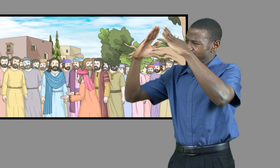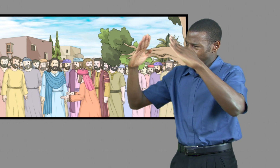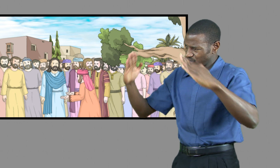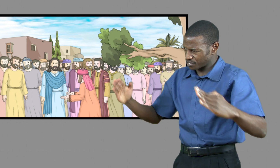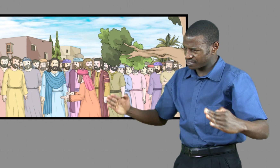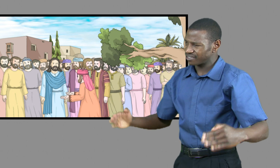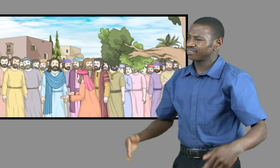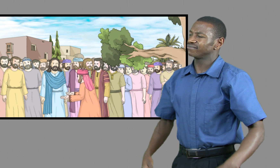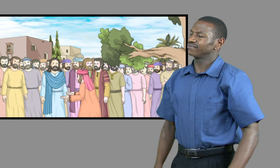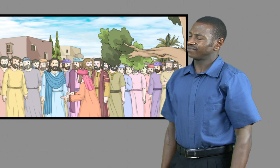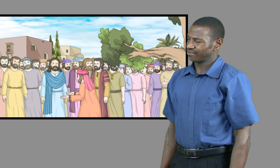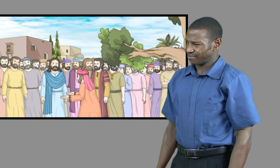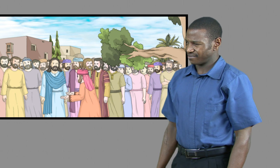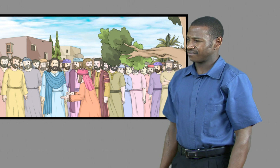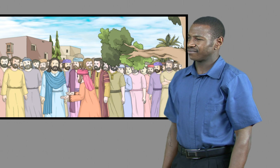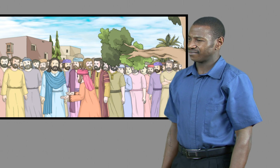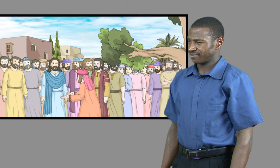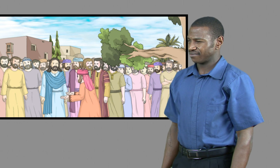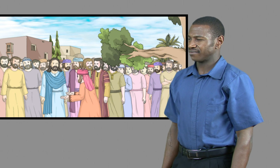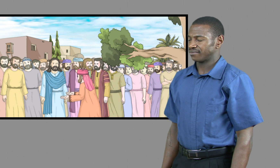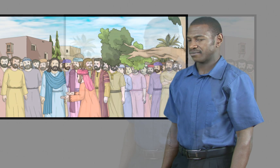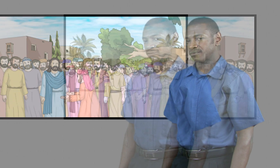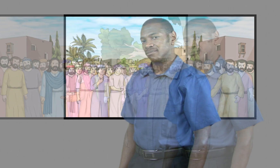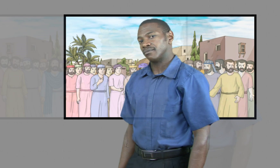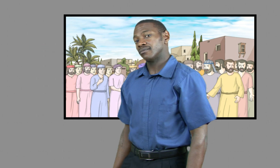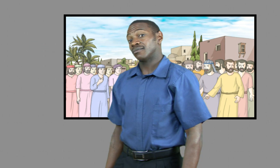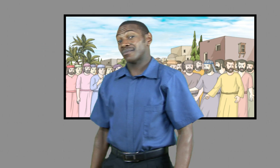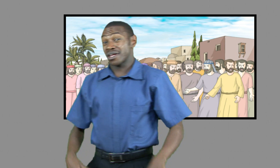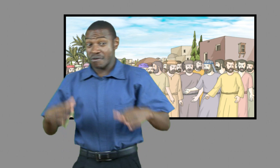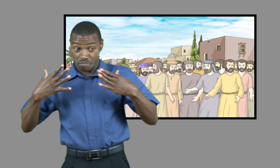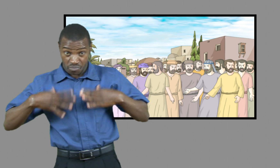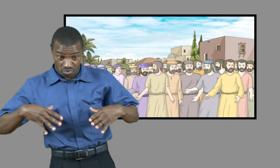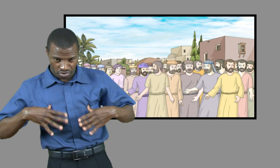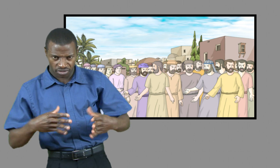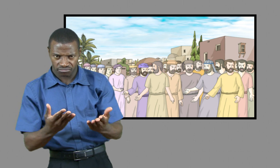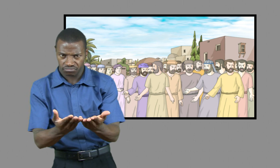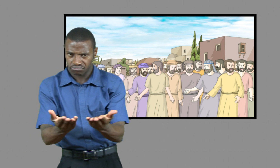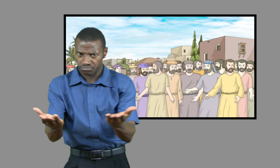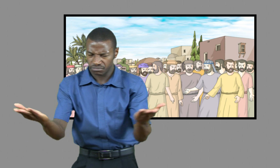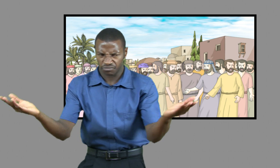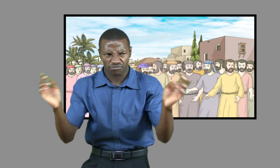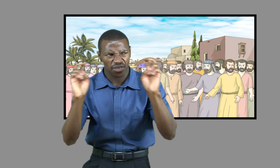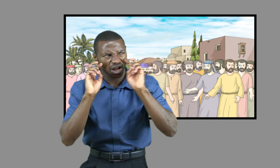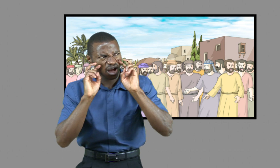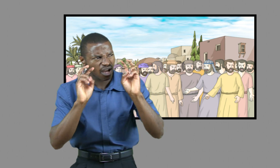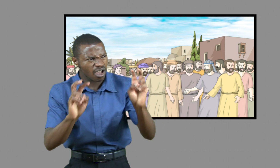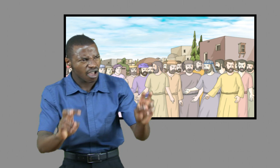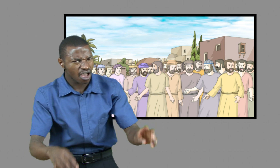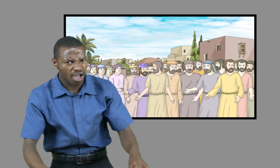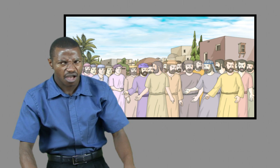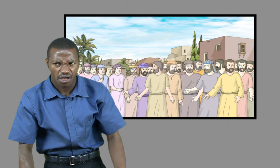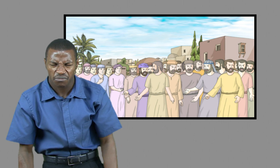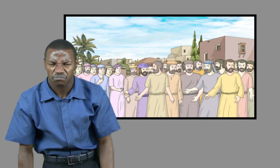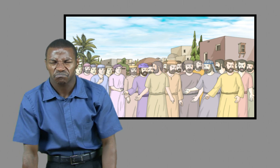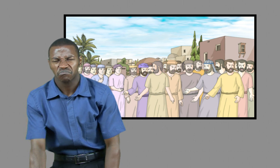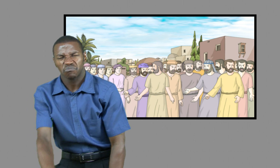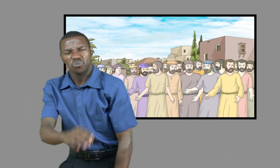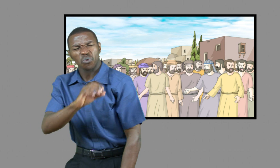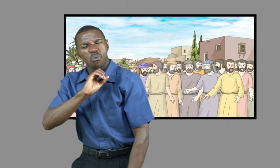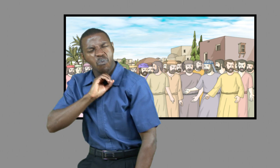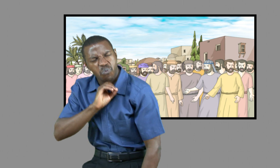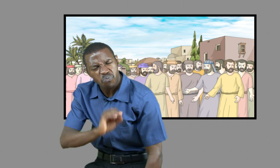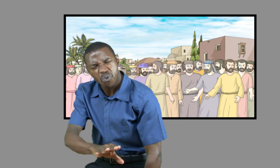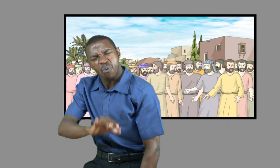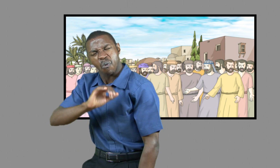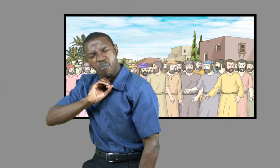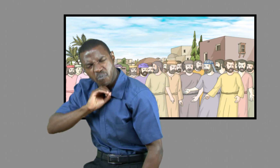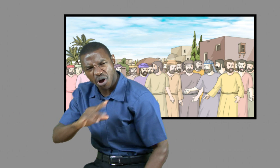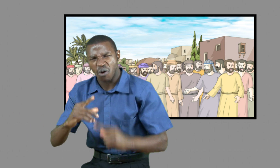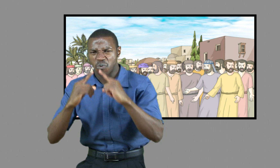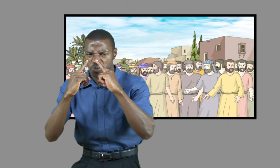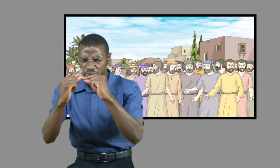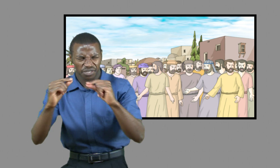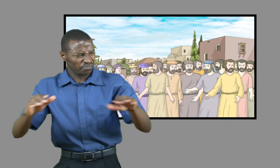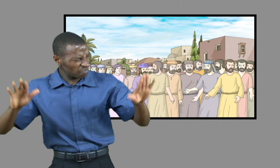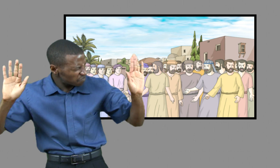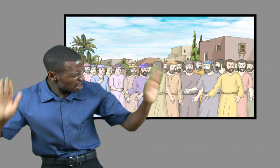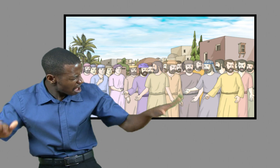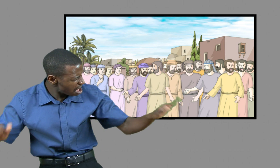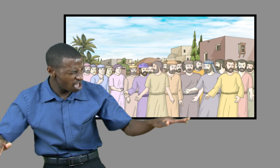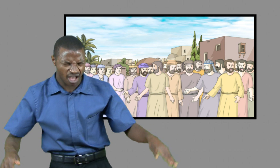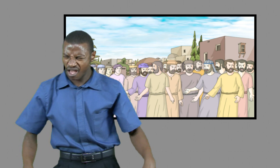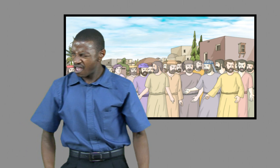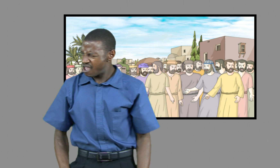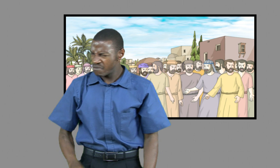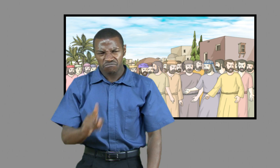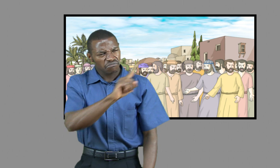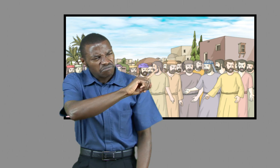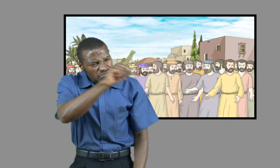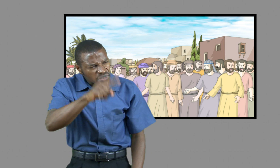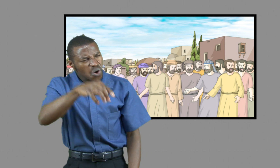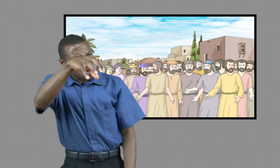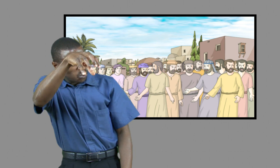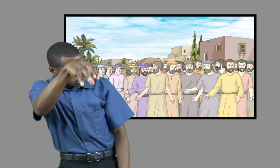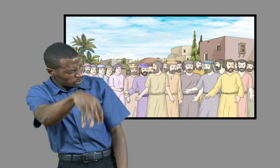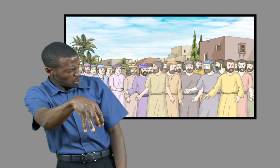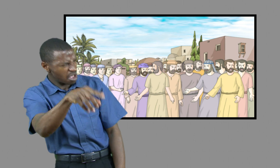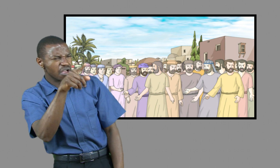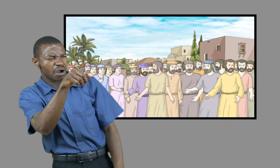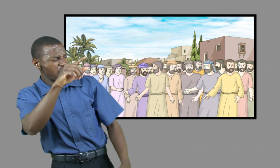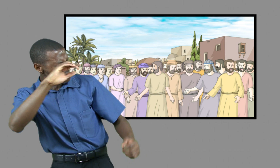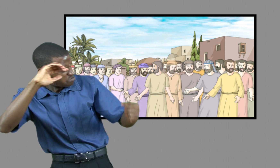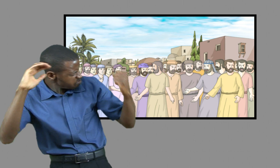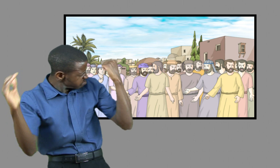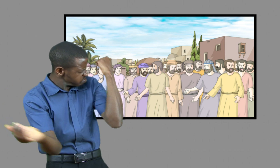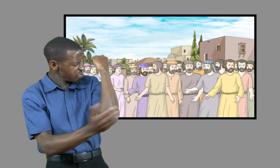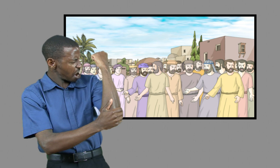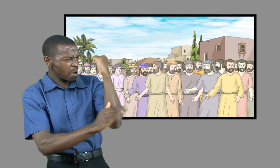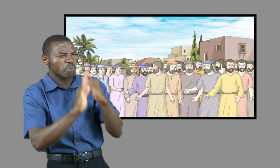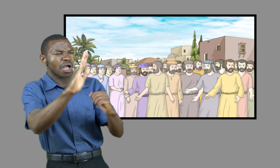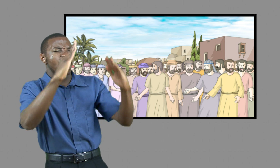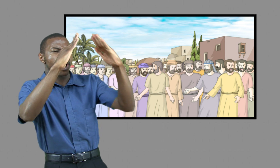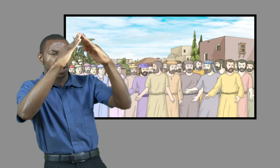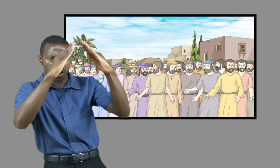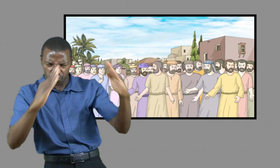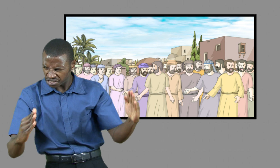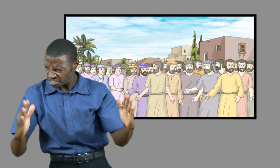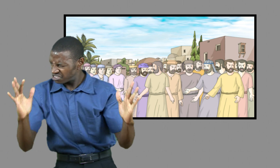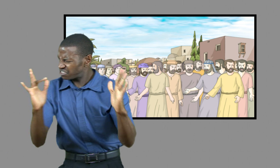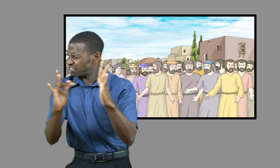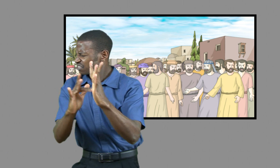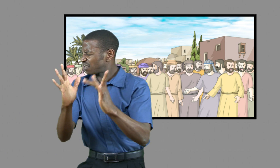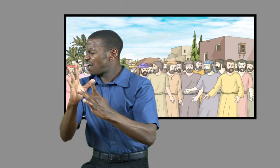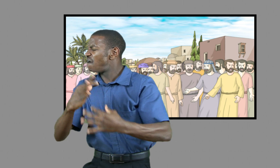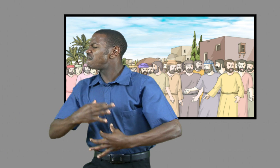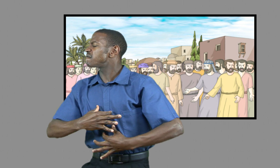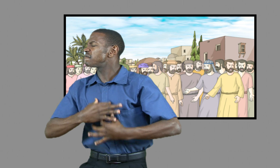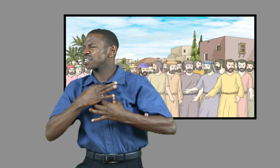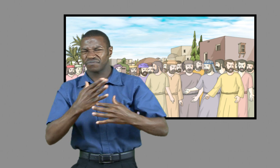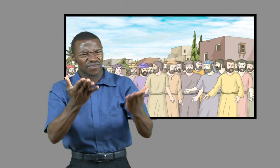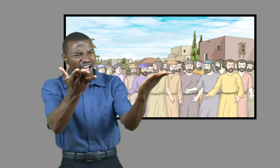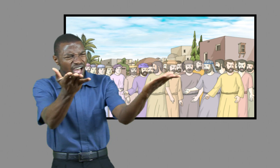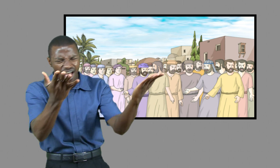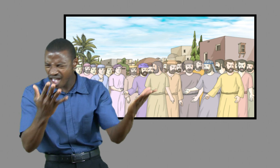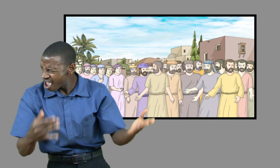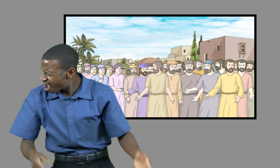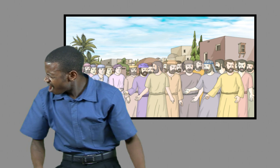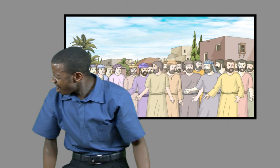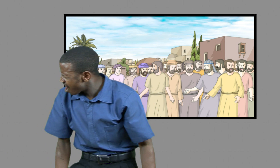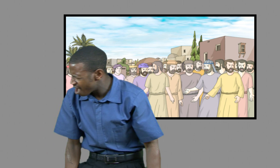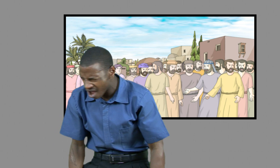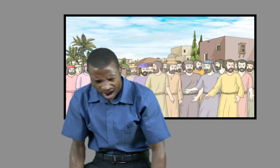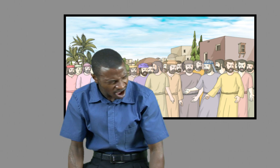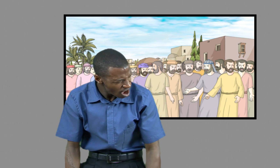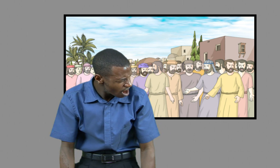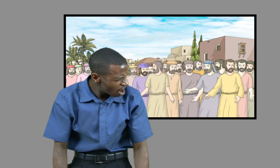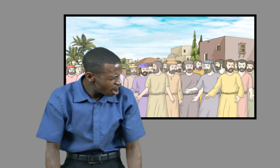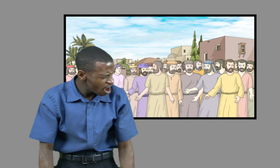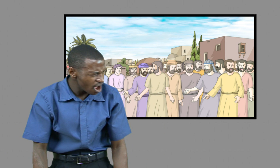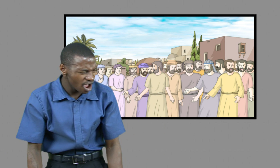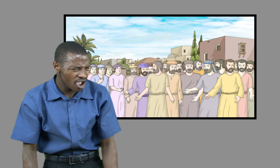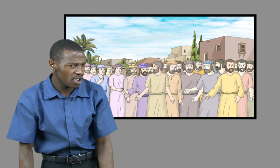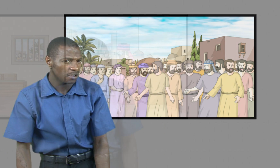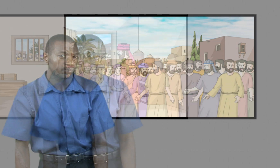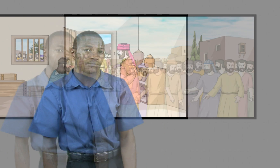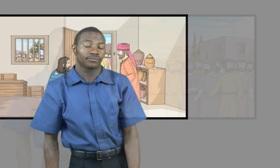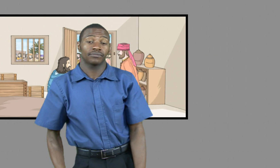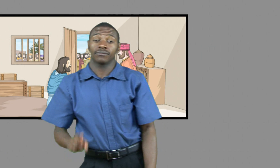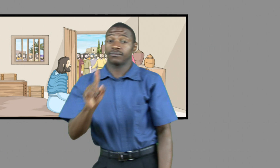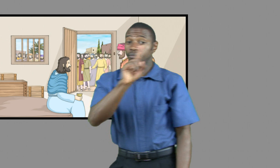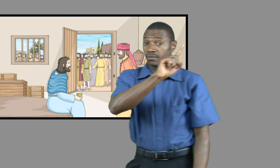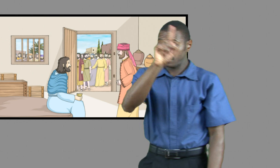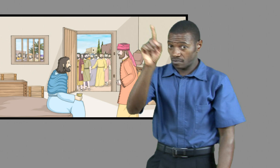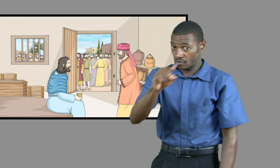And all who saw this began to grumble, saying, “He has gone to be the guest of a sinful man!”